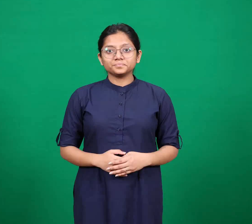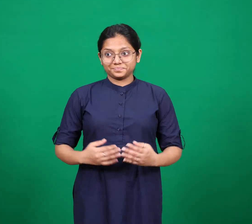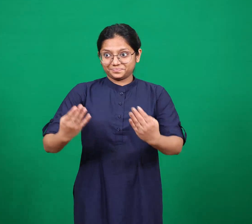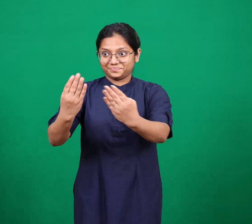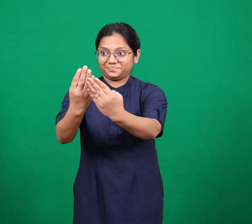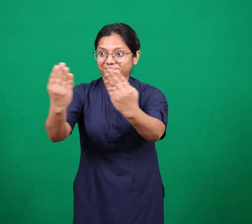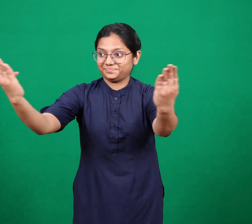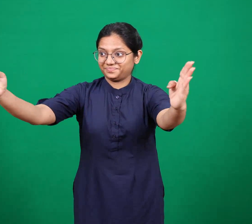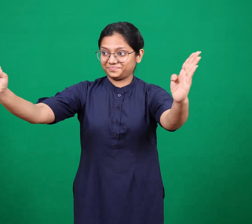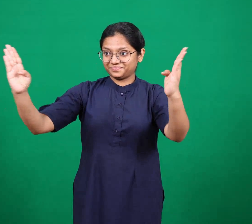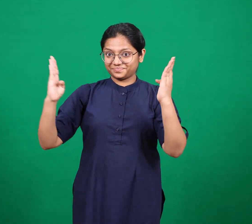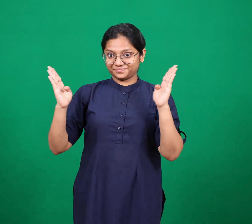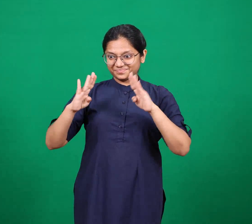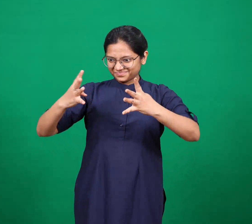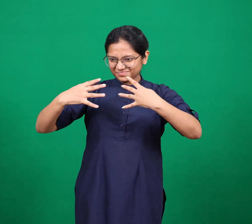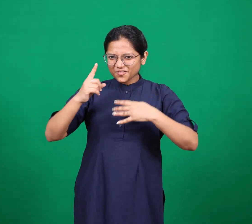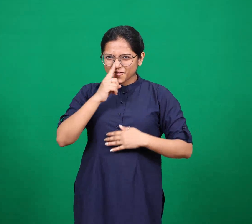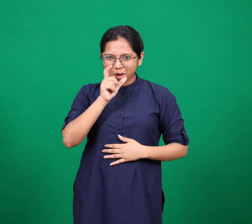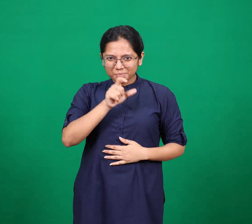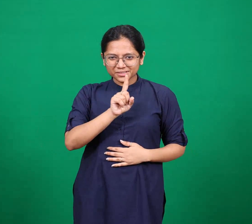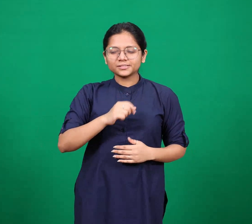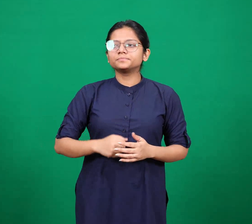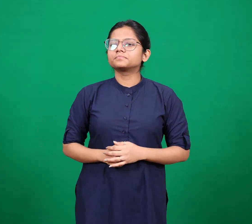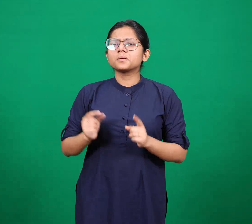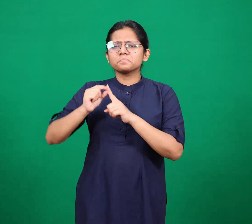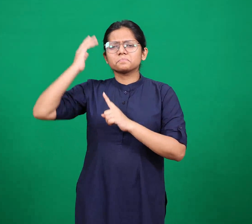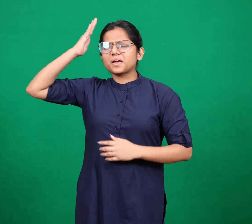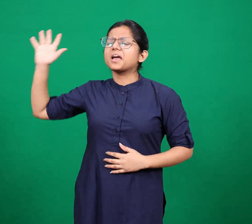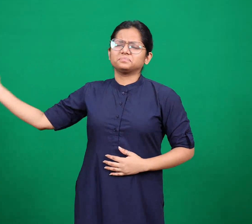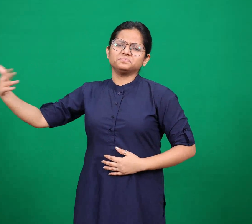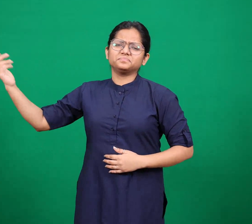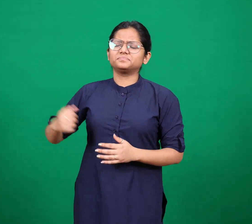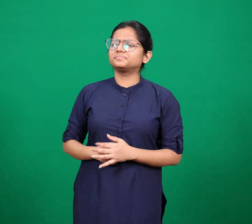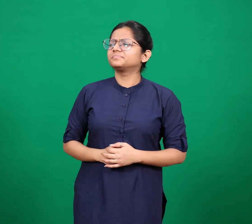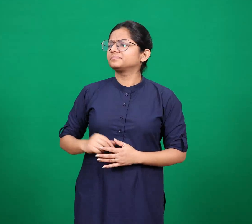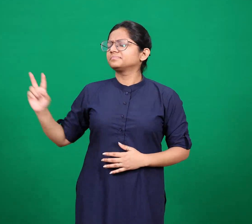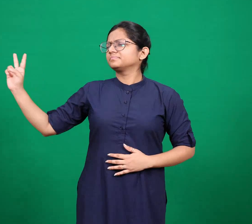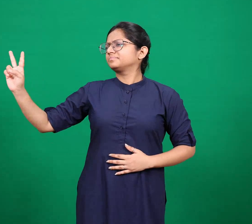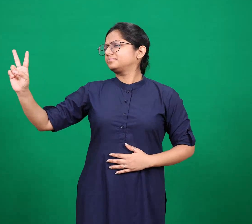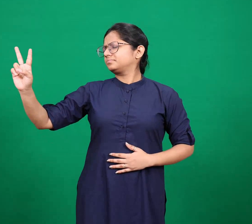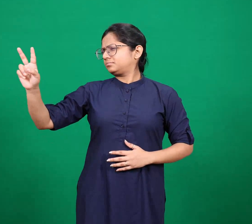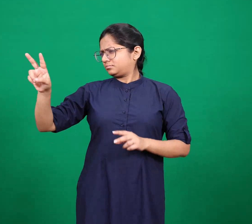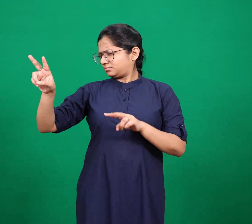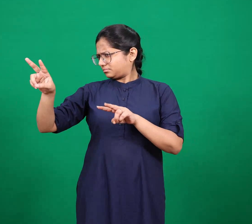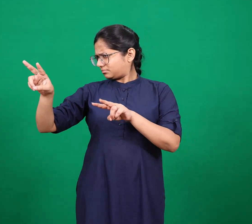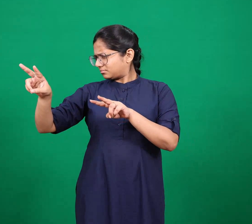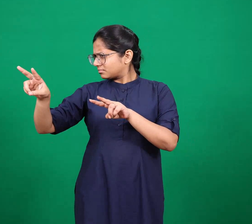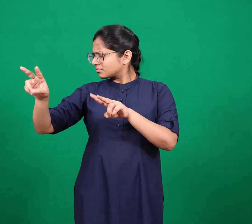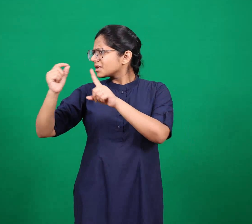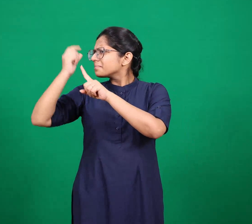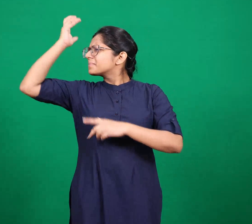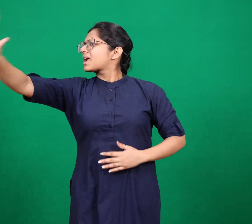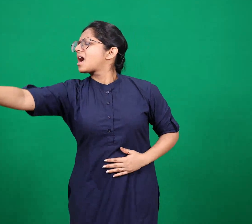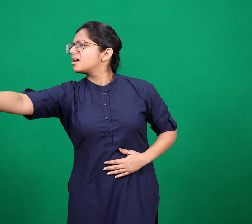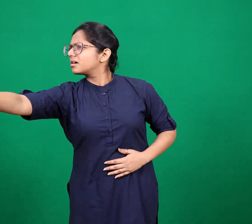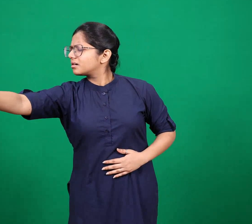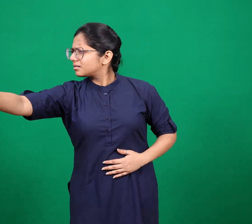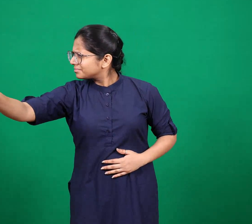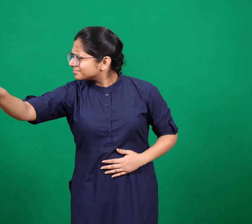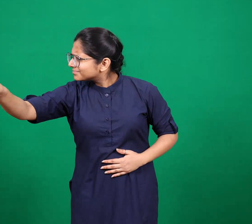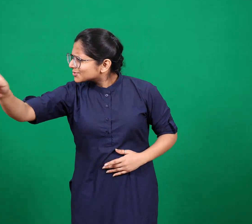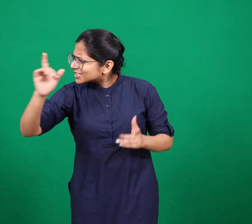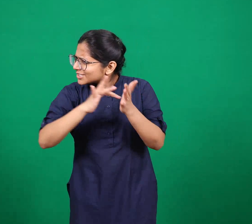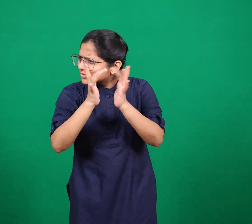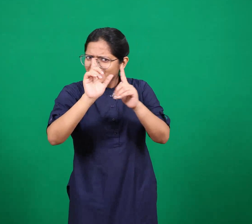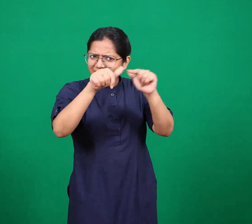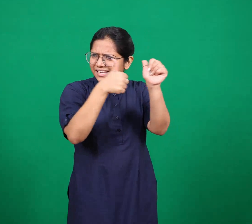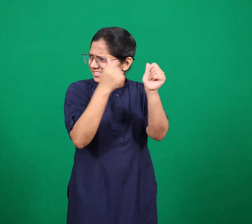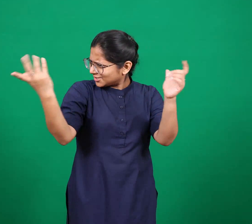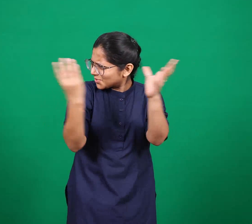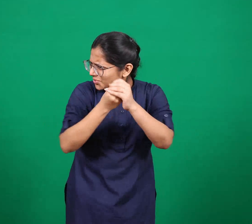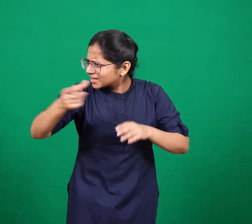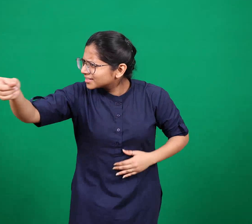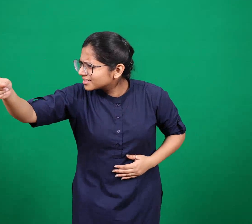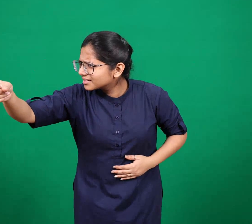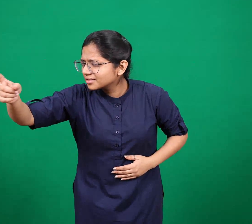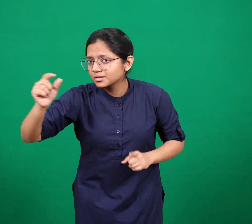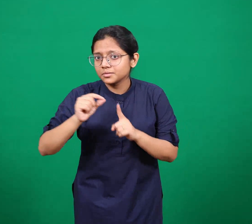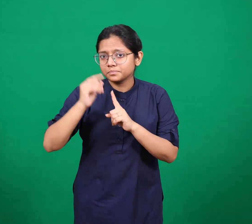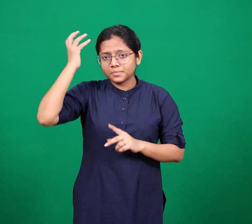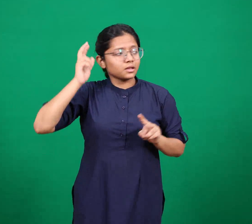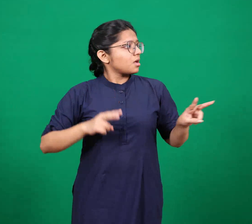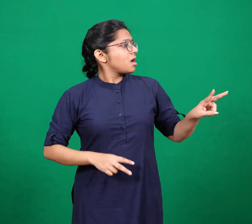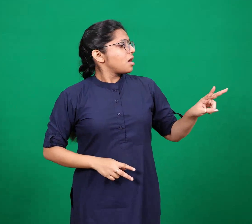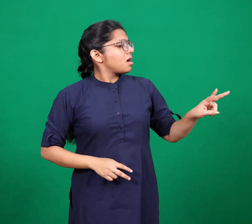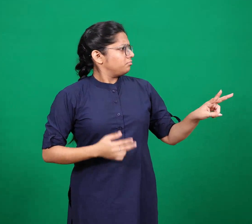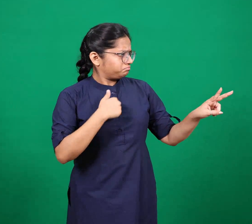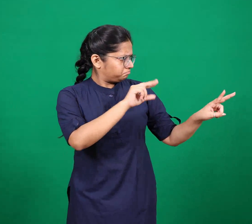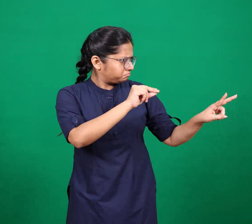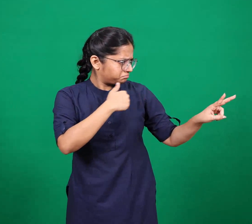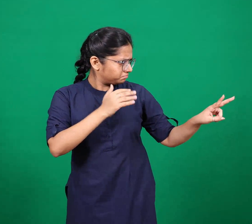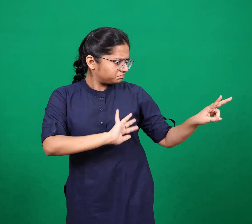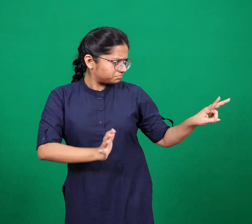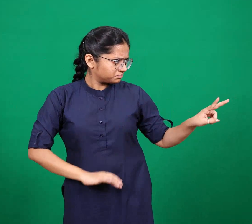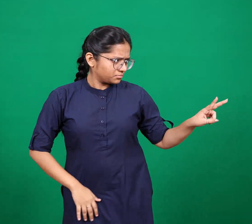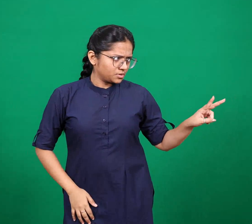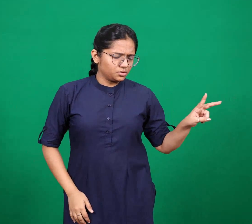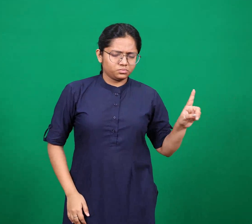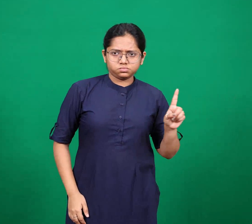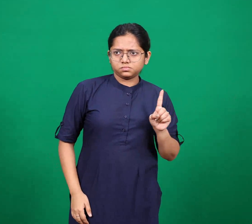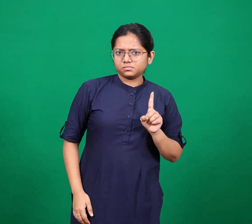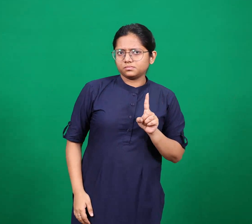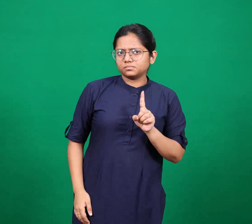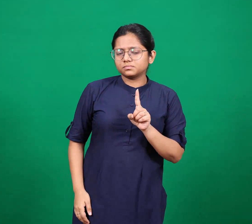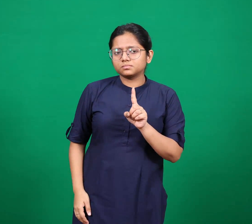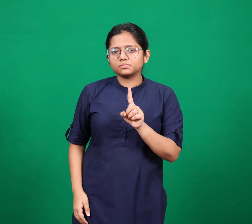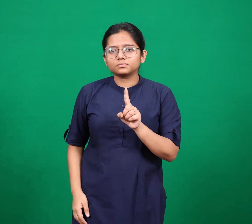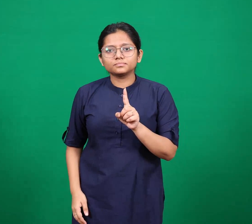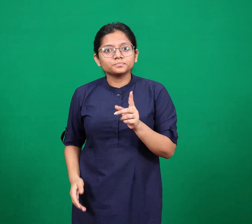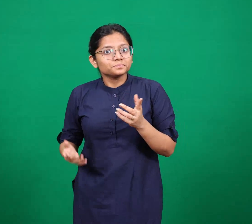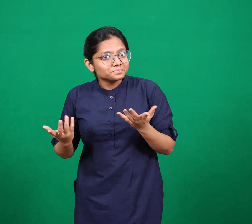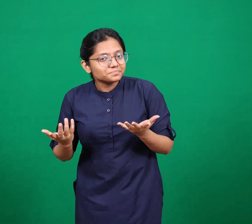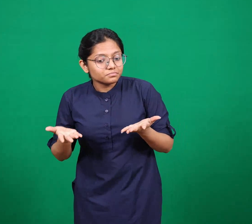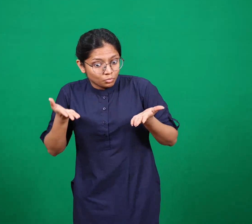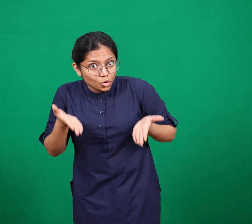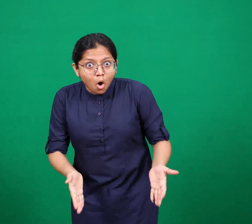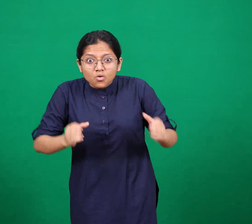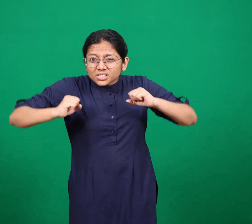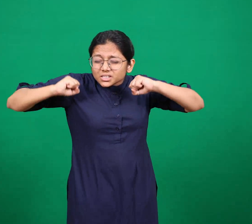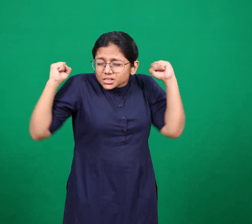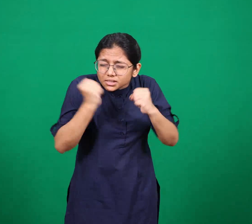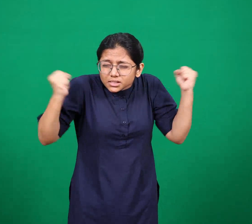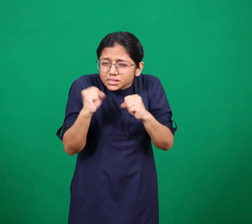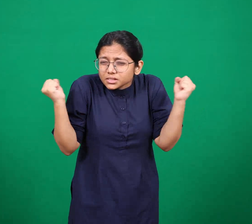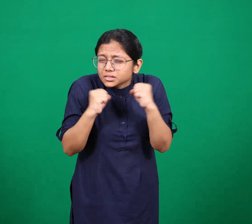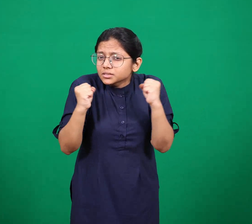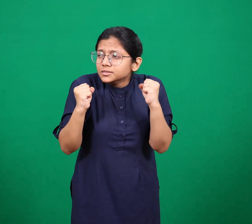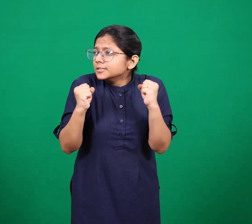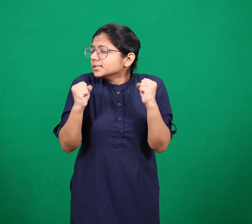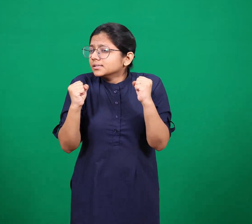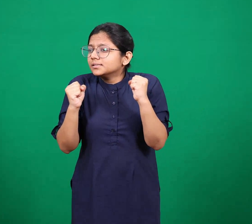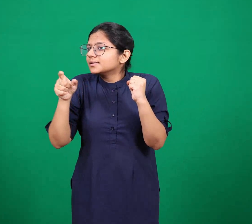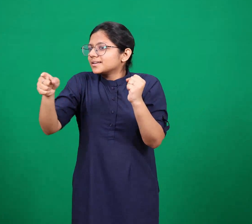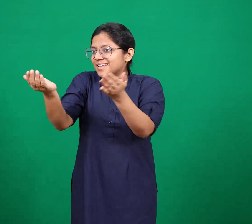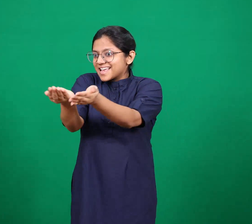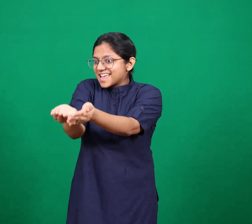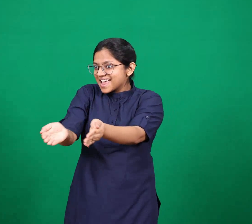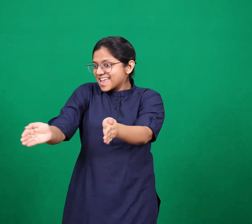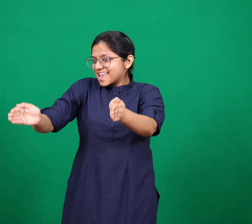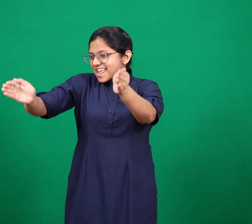At this, the servant girl watching the door said to Peter, "Aren' t you also one of this man's disciples?" "I am not," he answered.